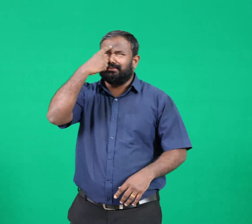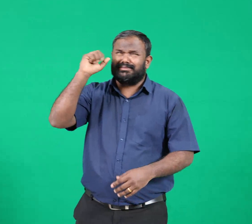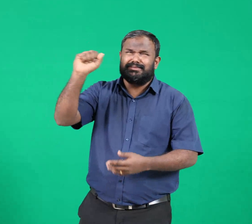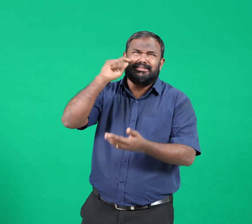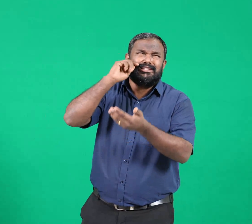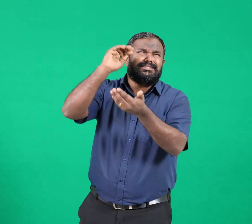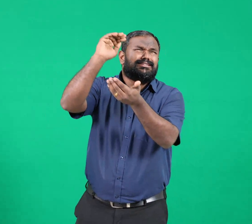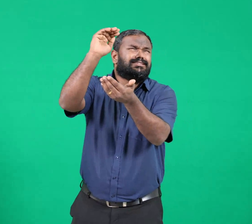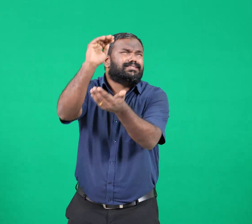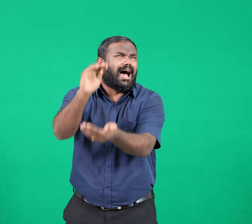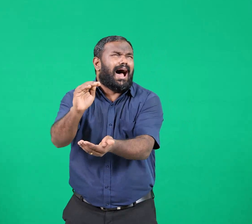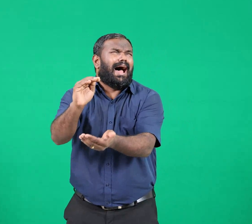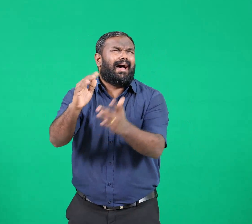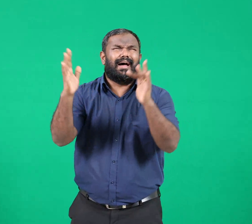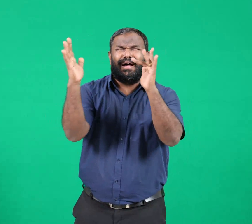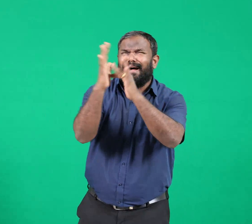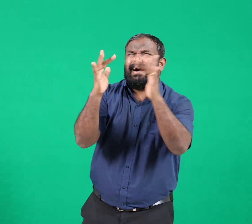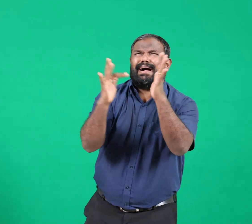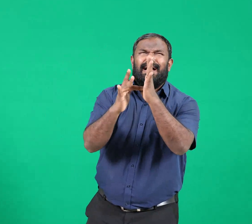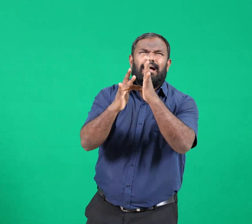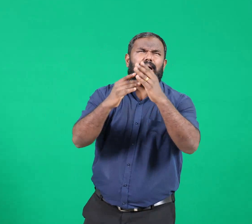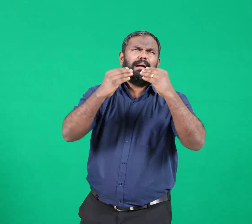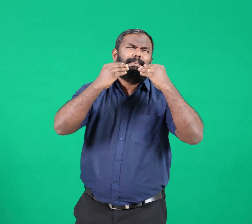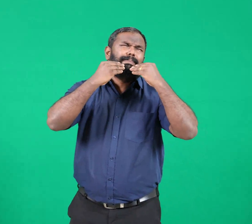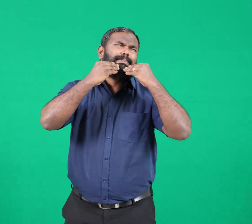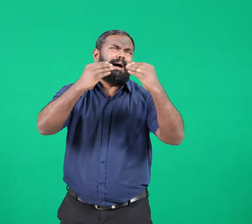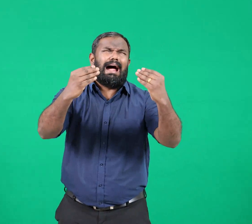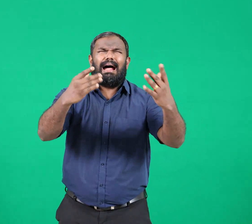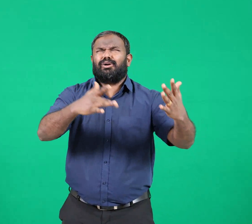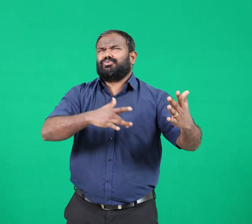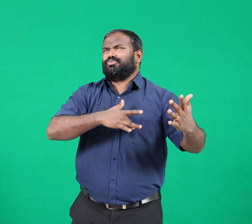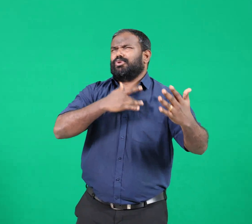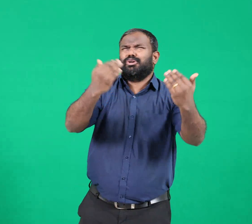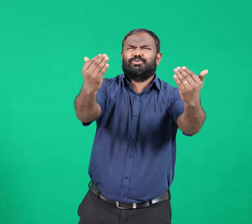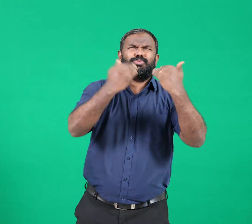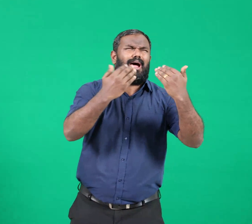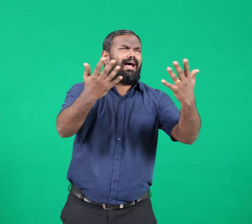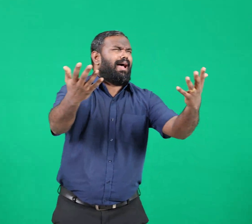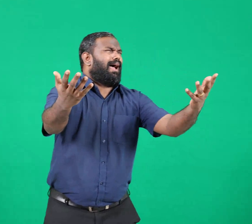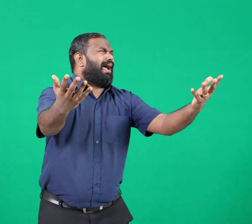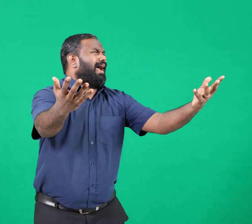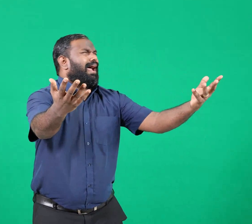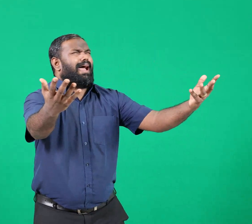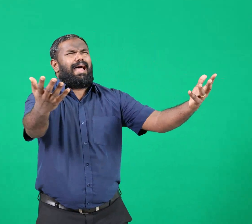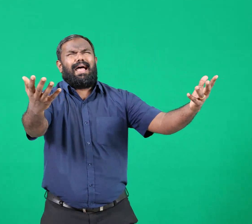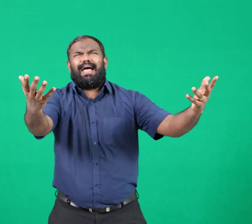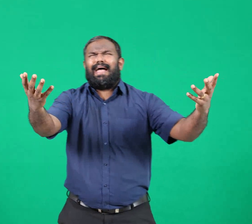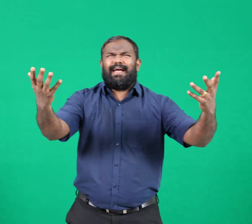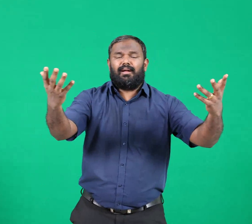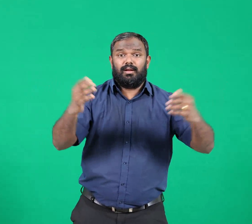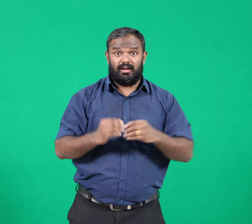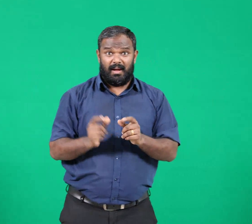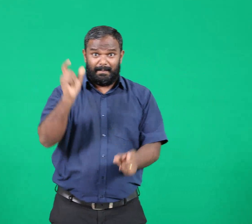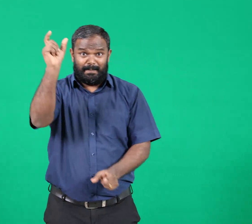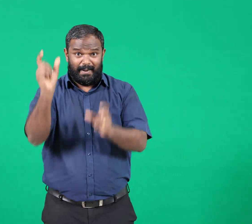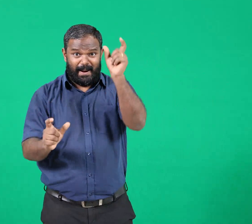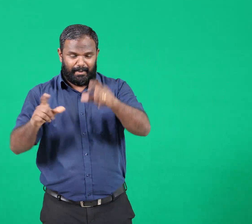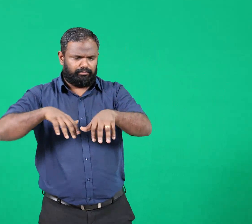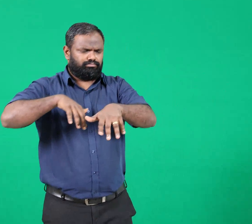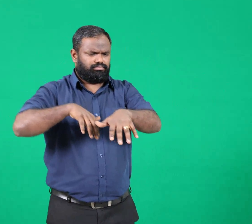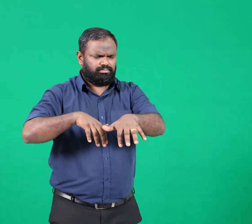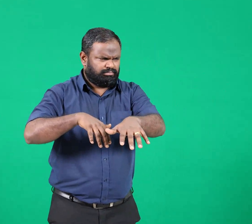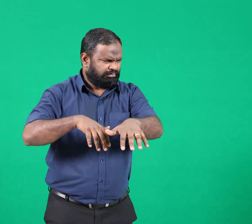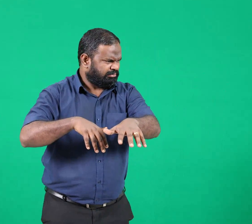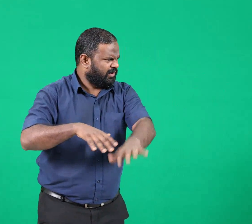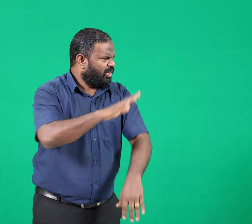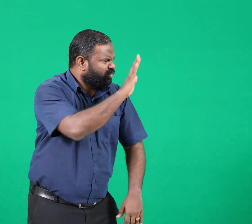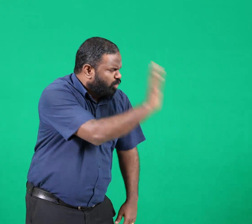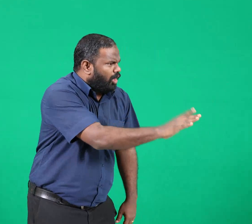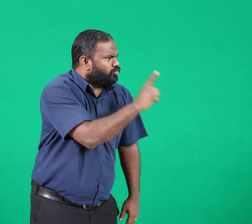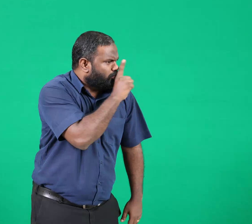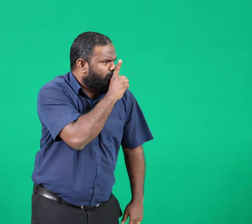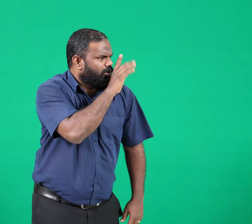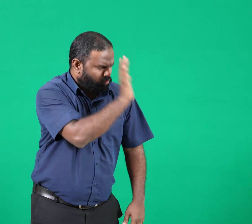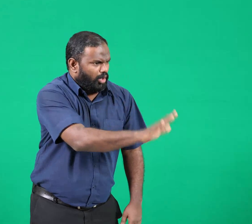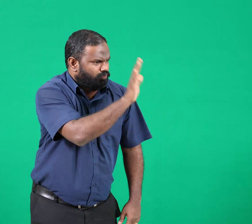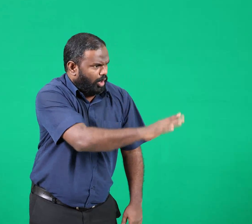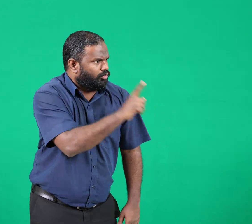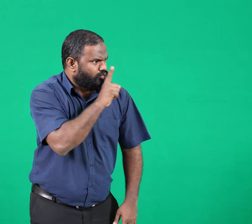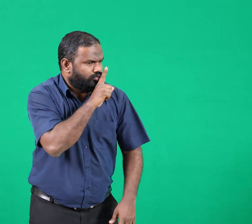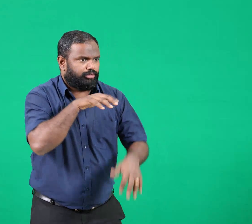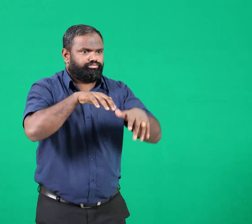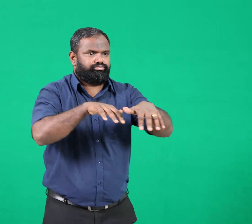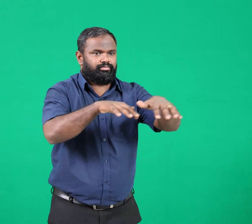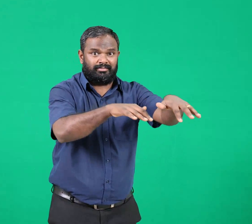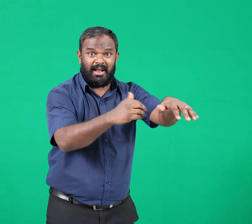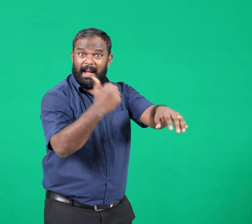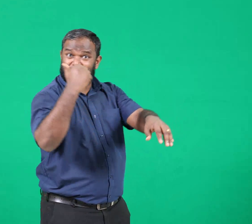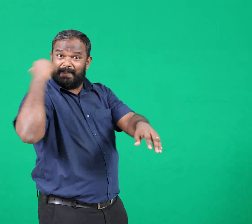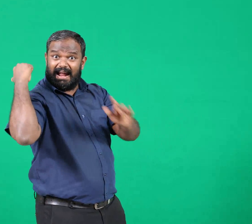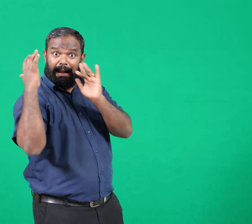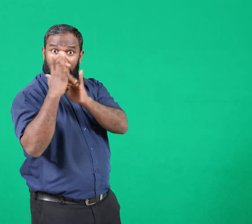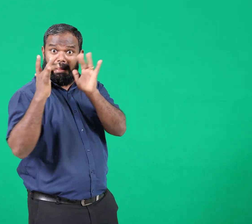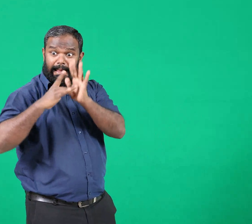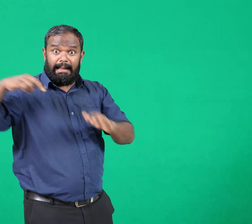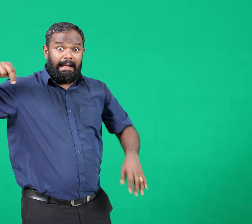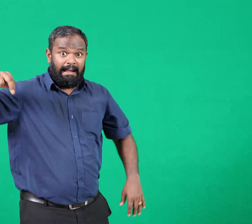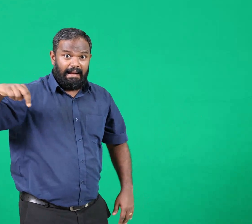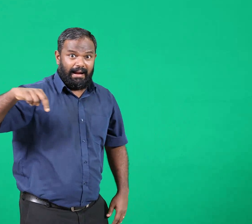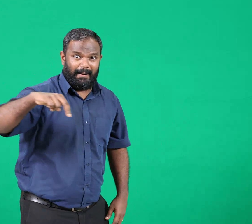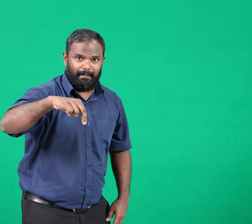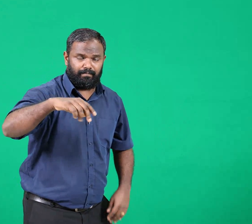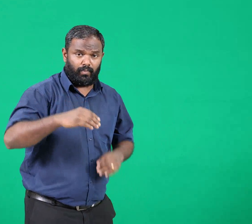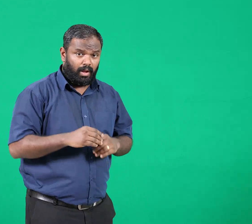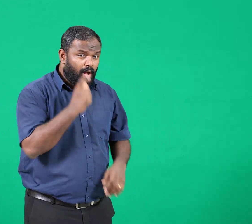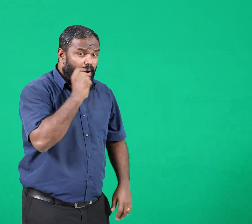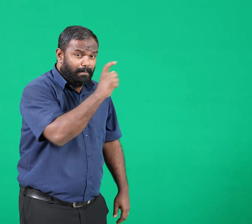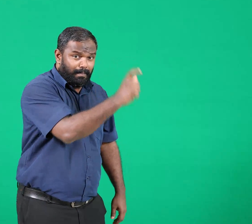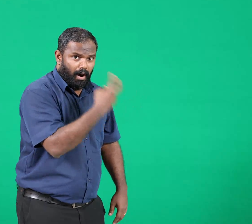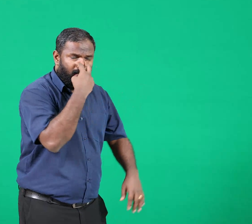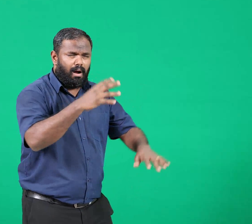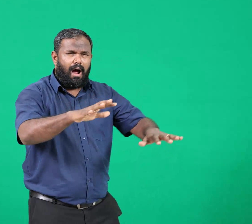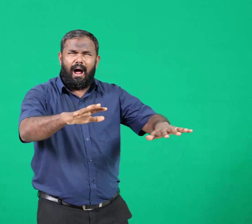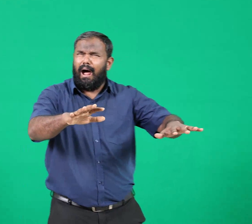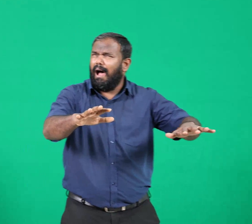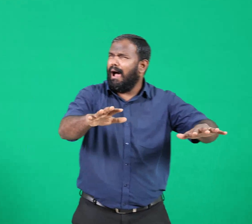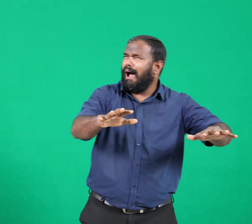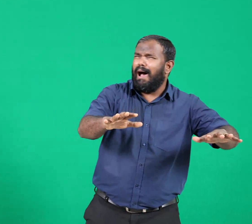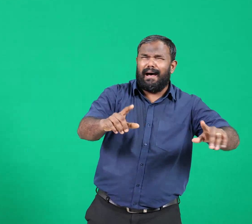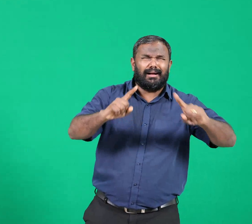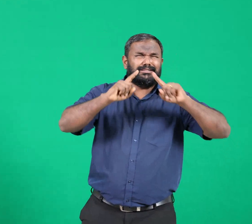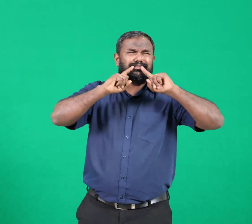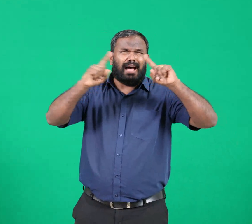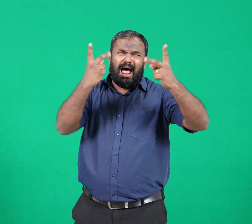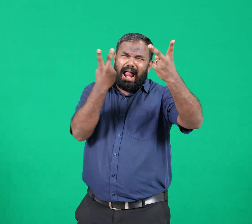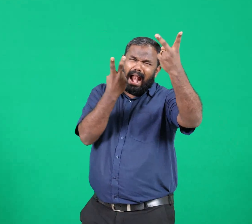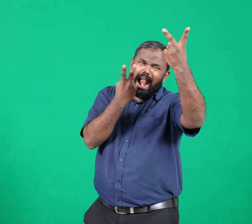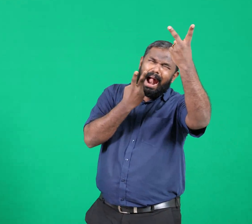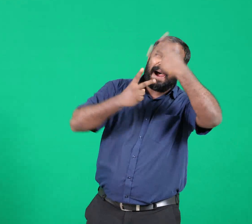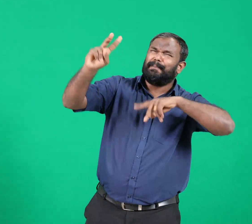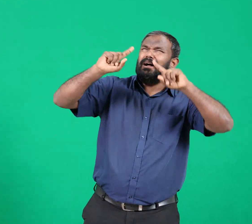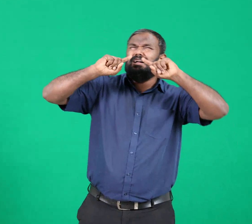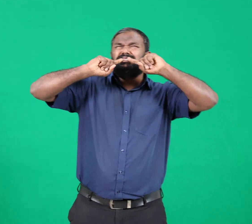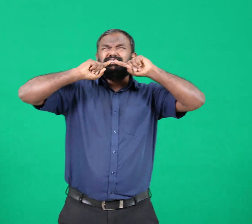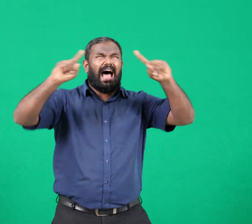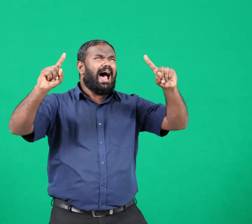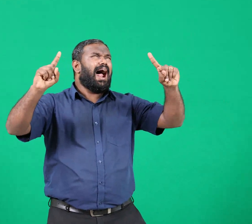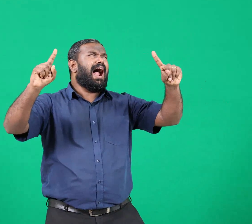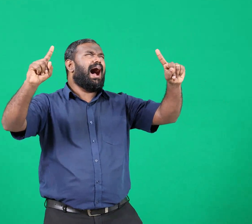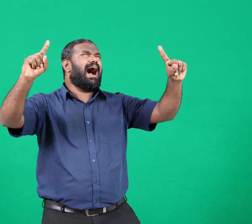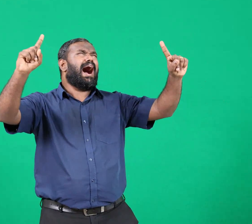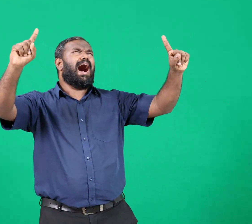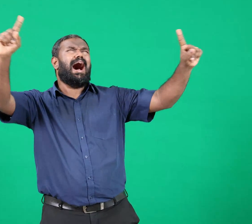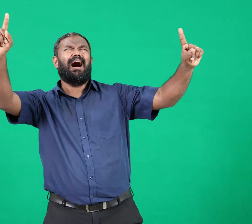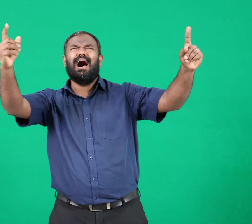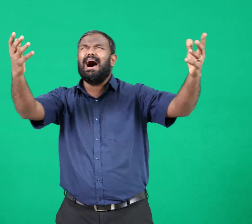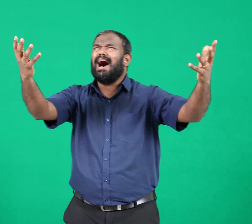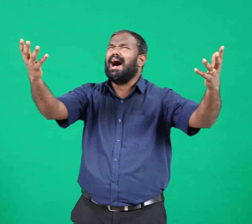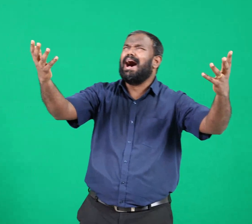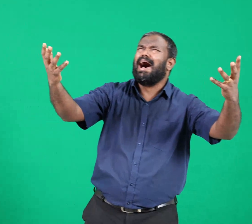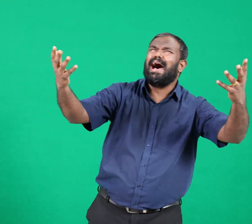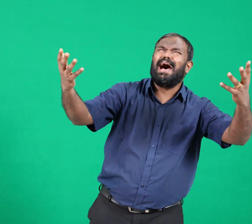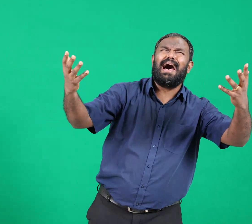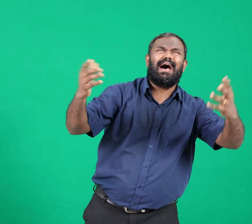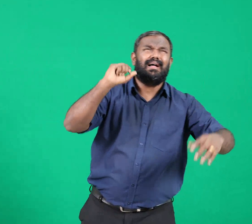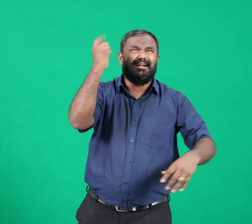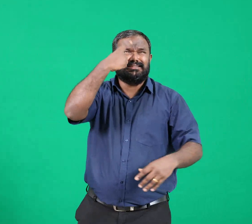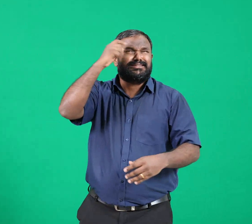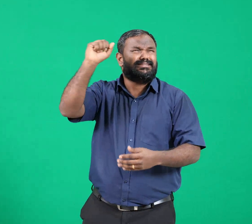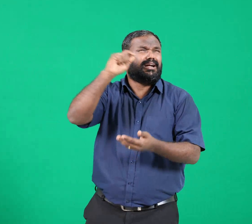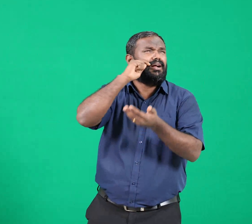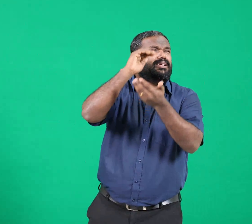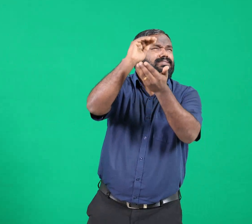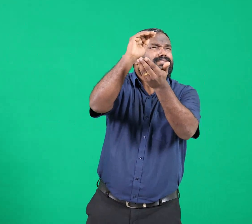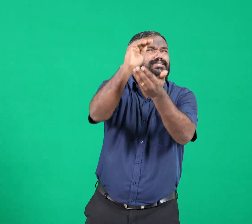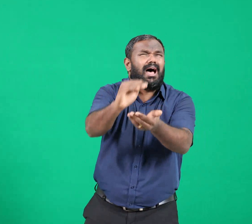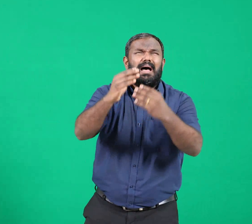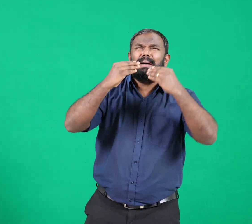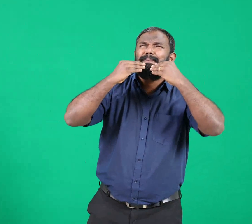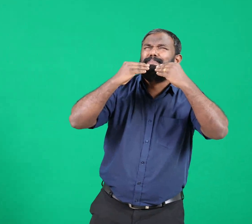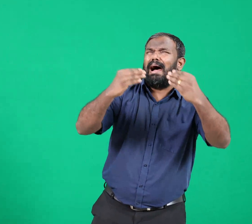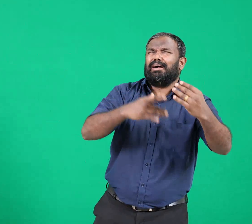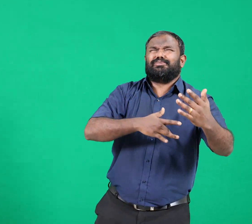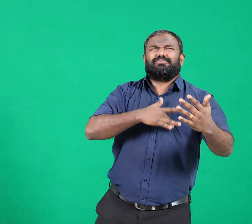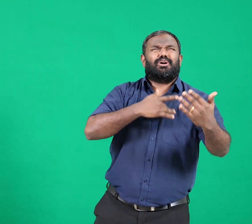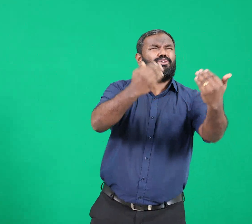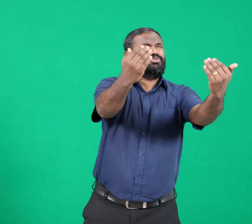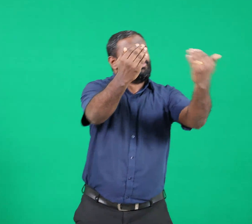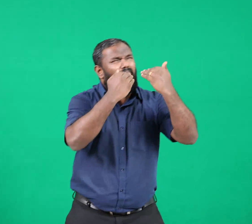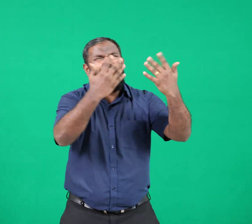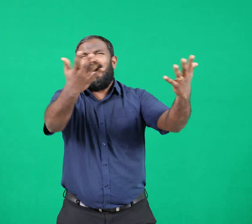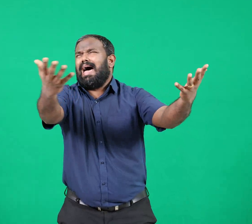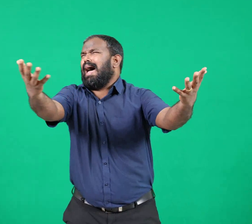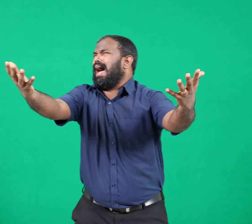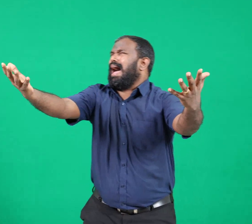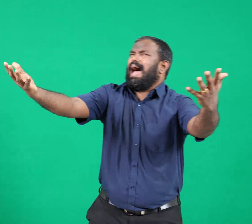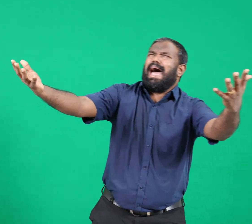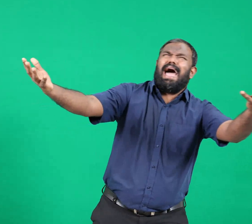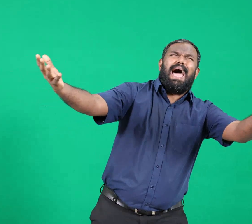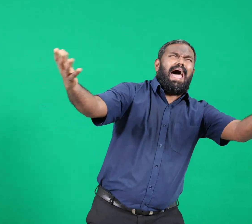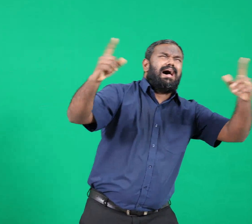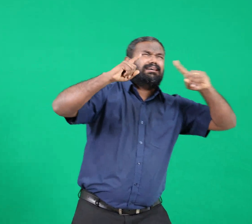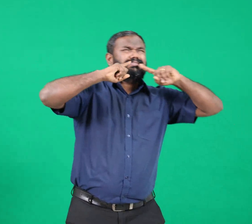Those who led the way admonished him to be silent, but he cried out all the louder, "Son of David, have mercy on me!"